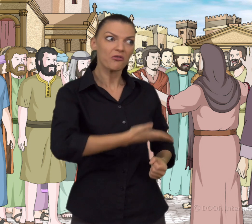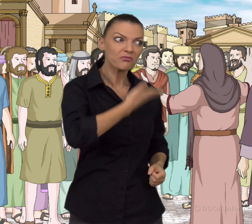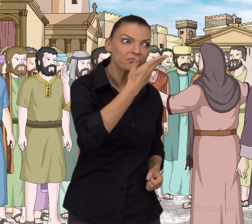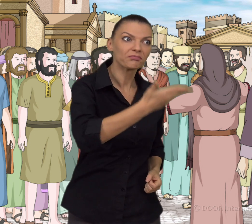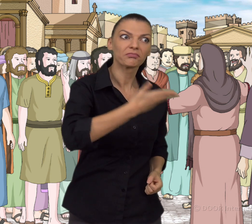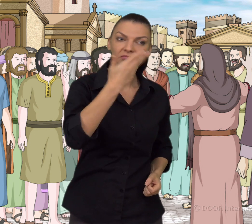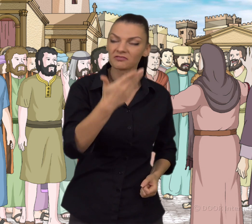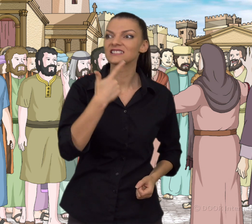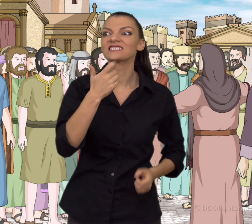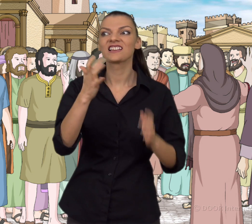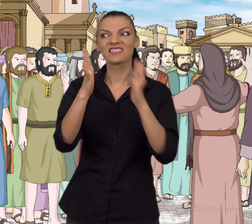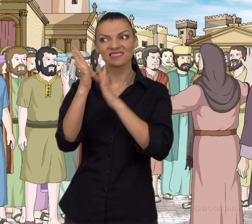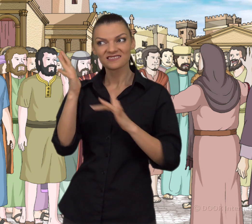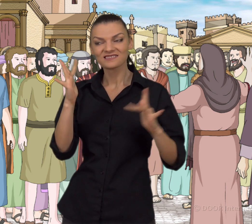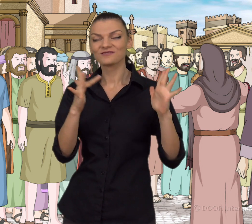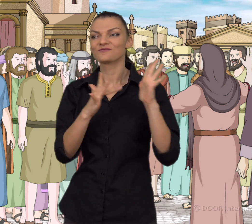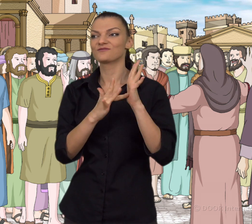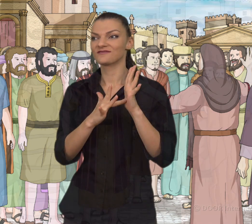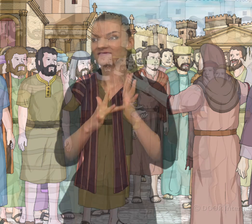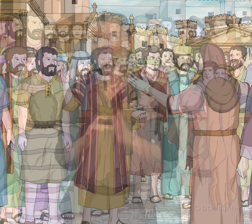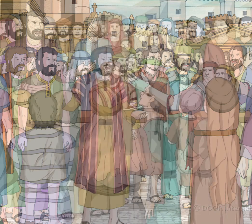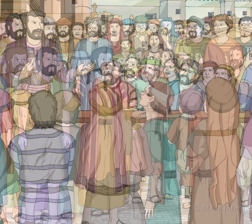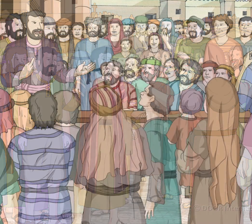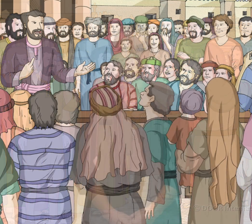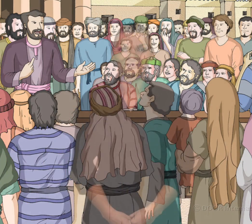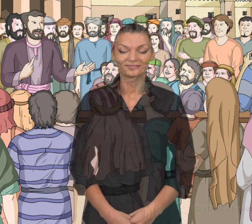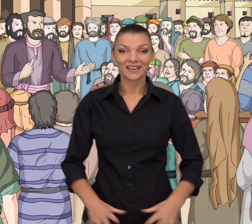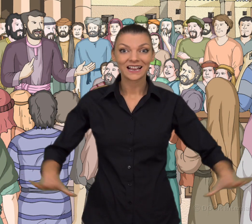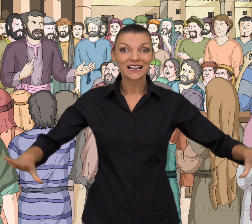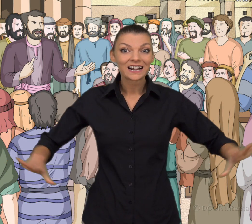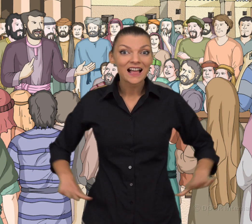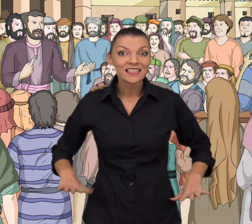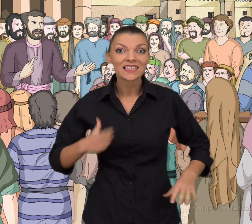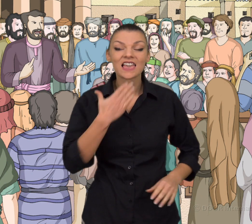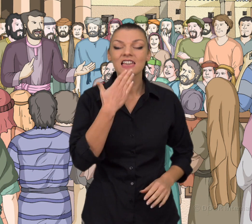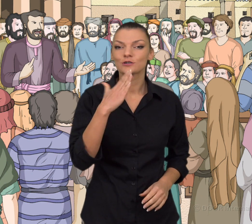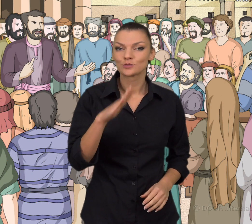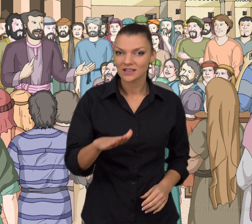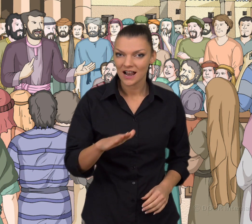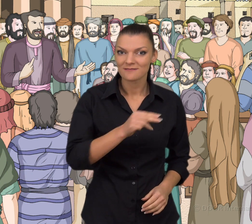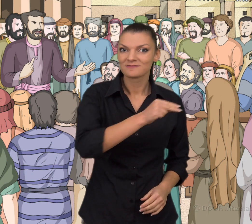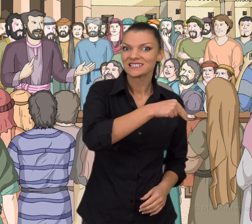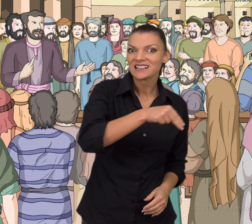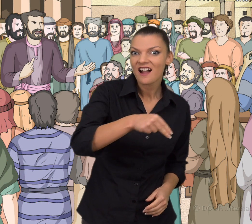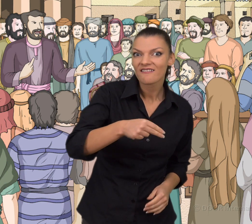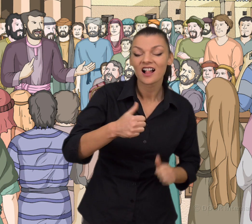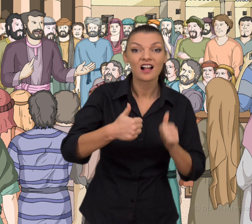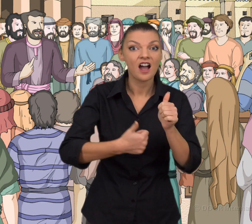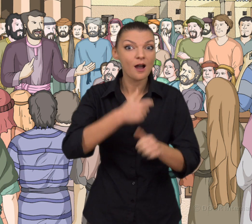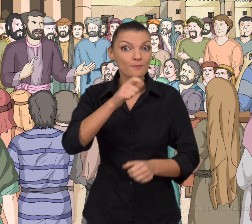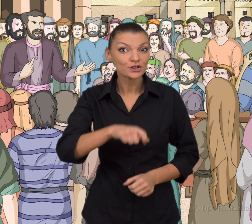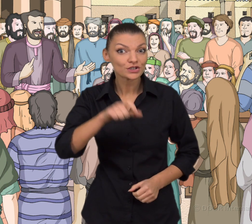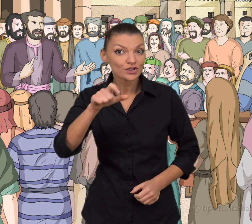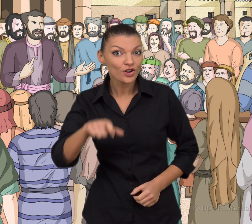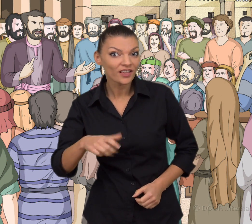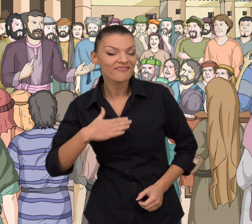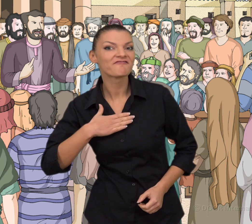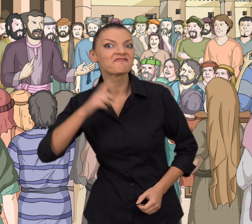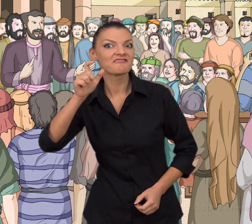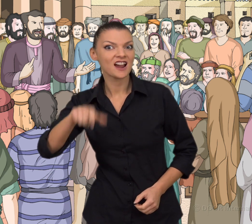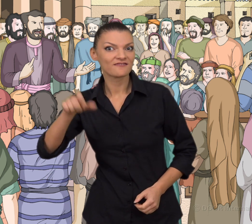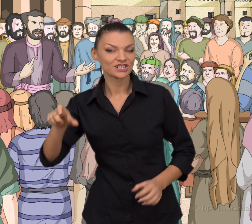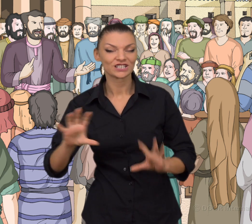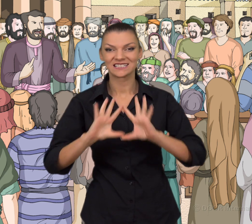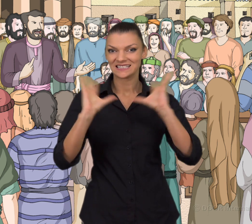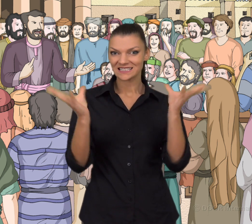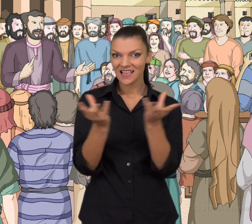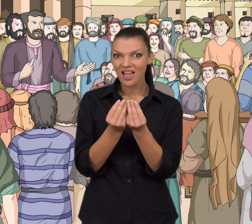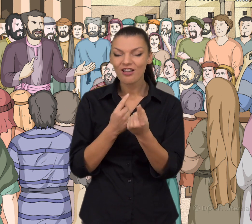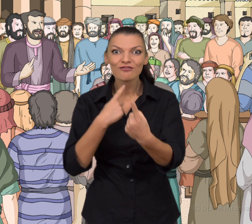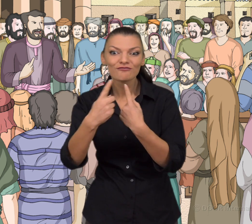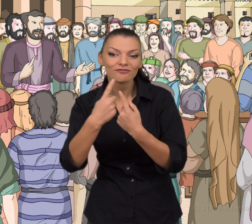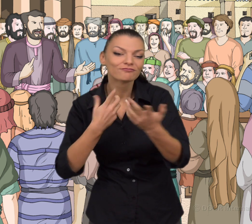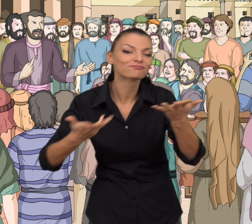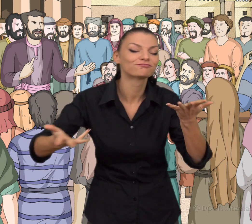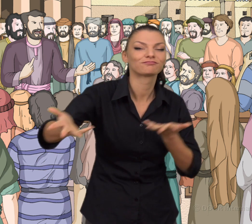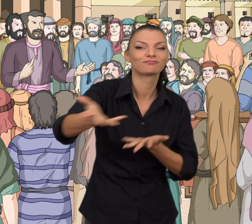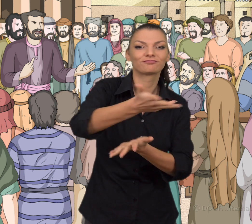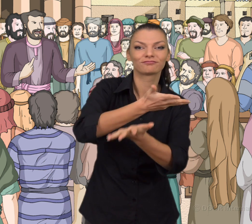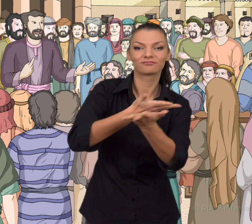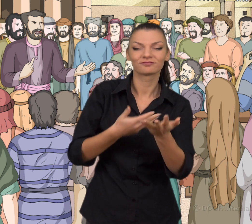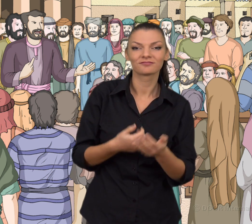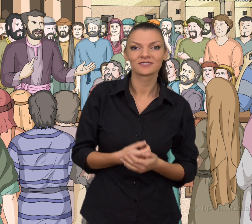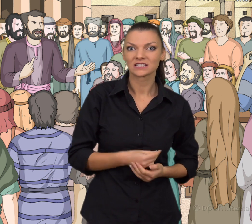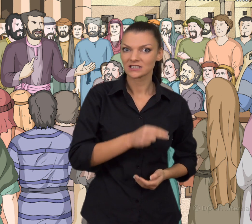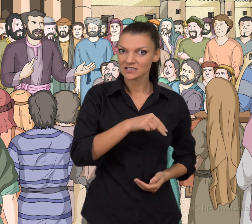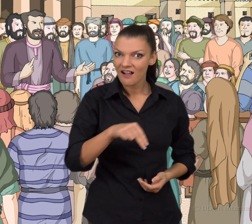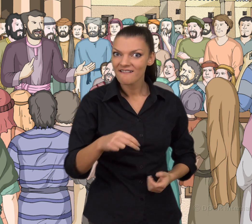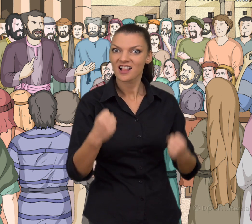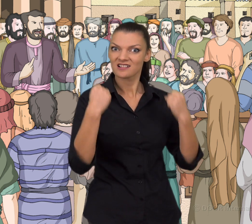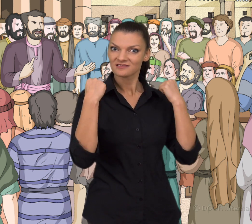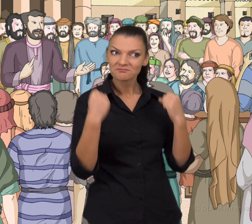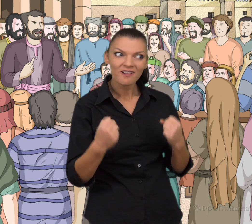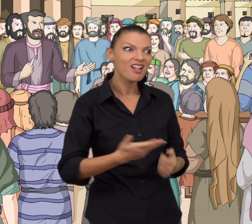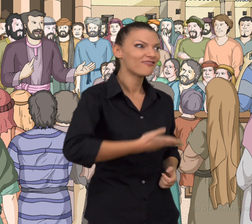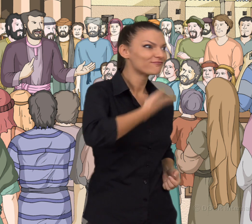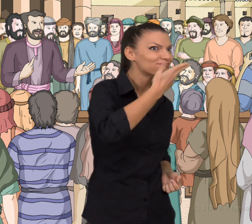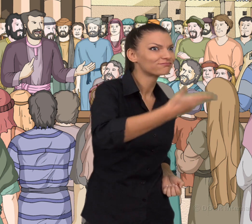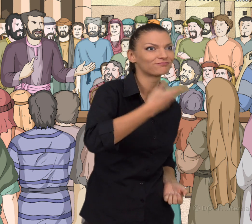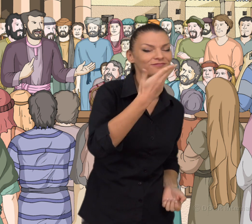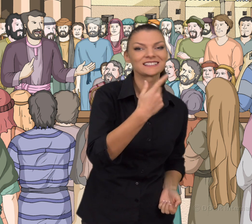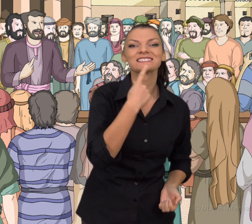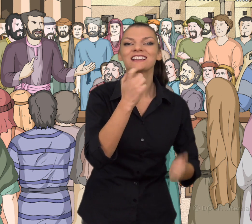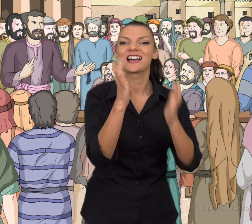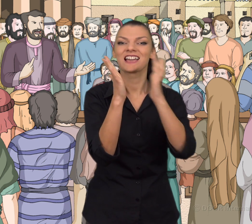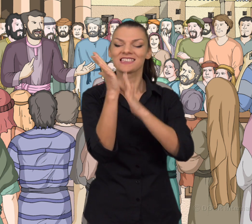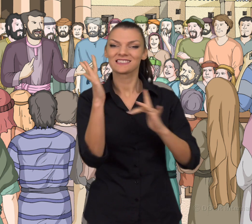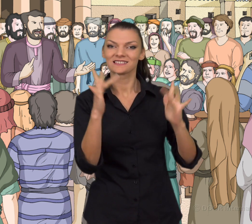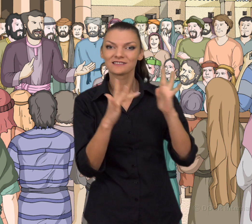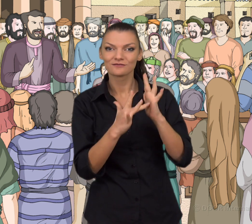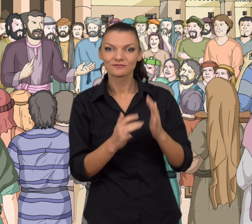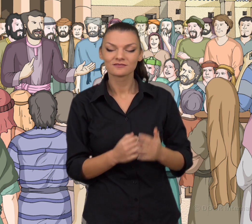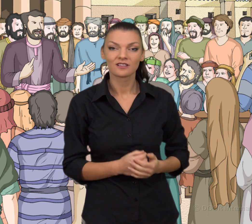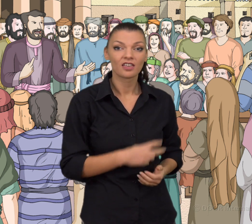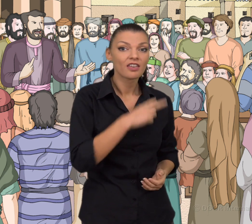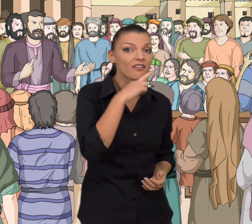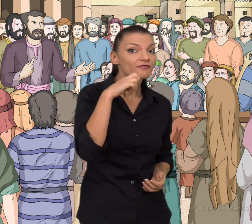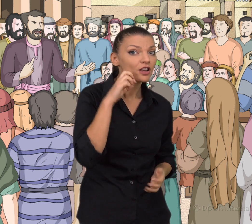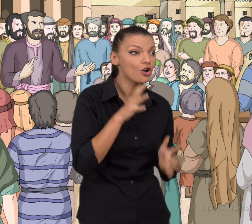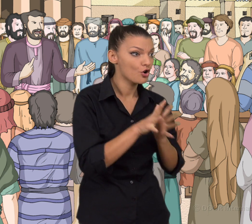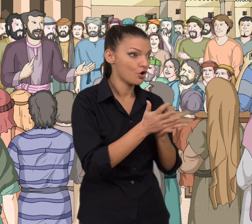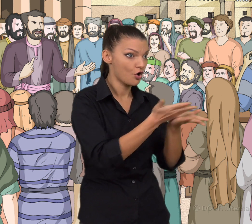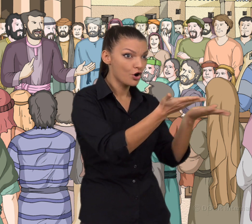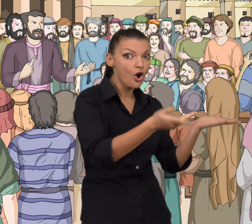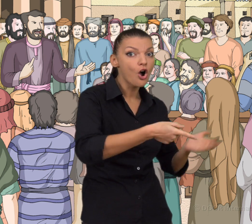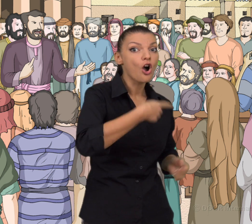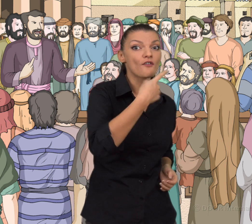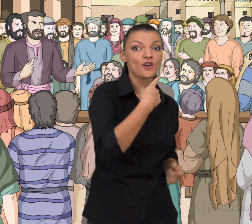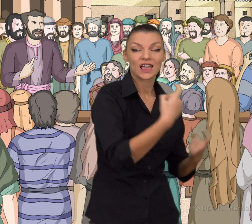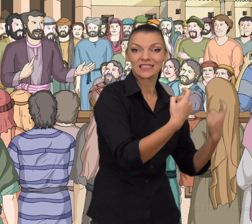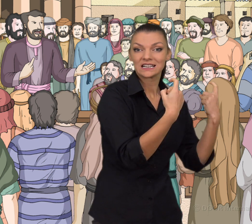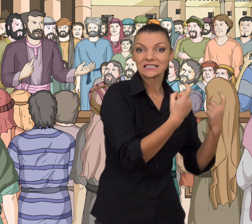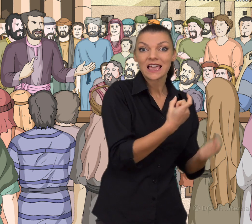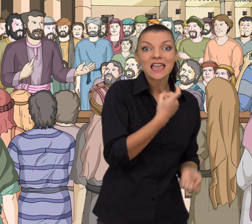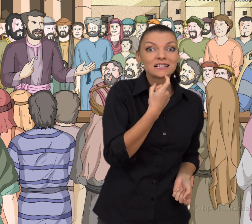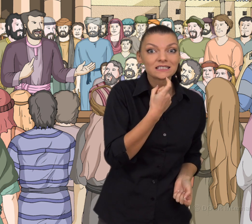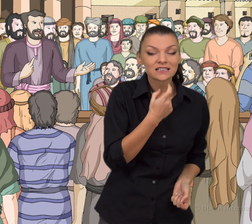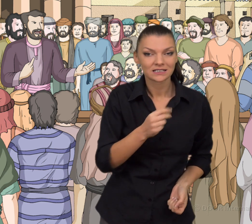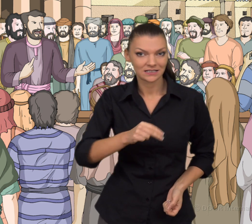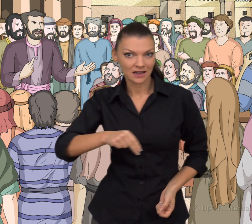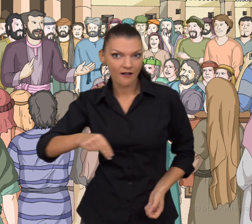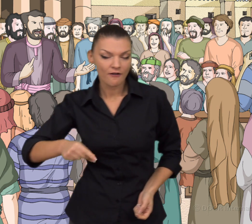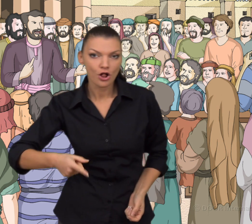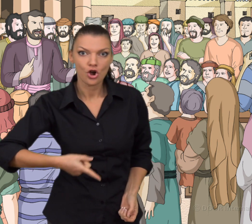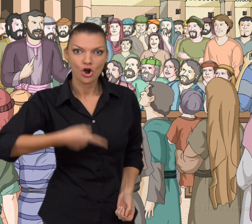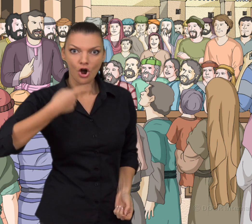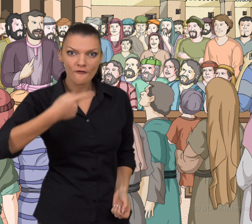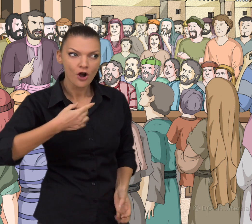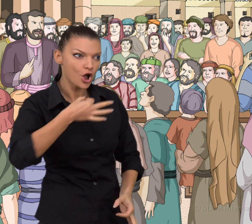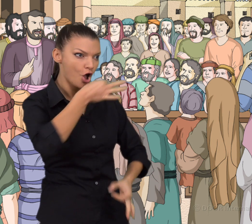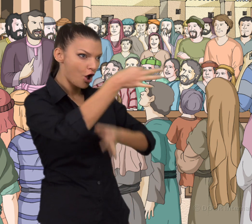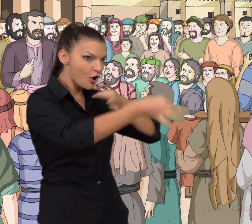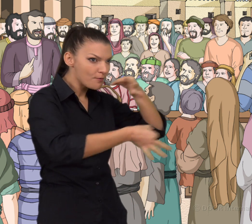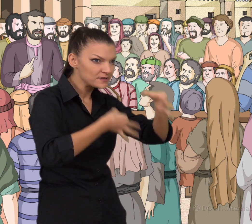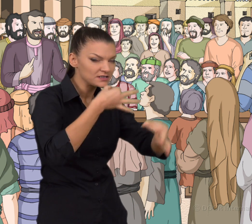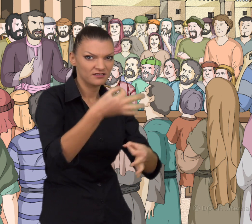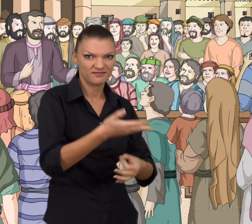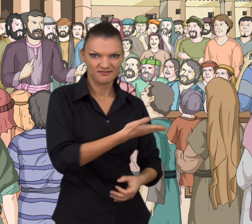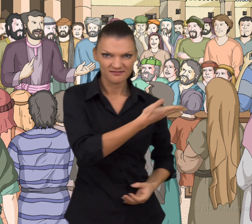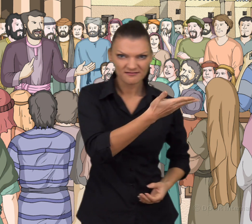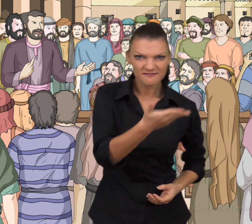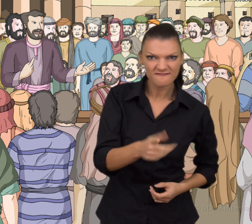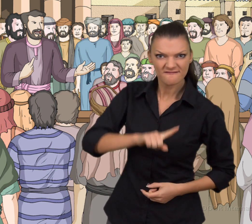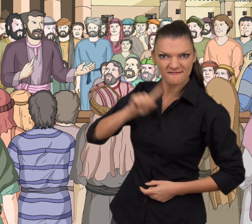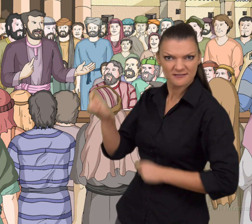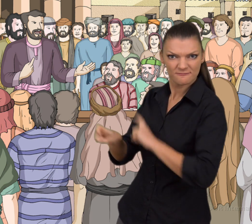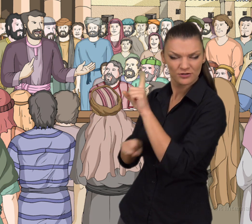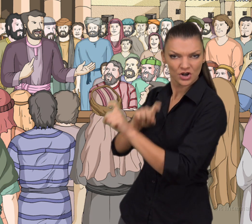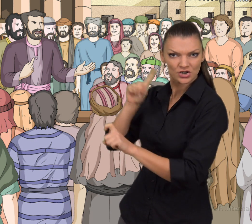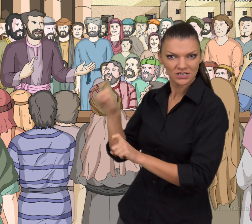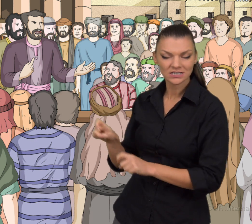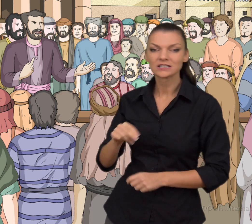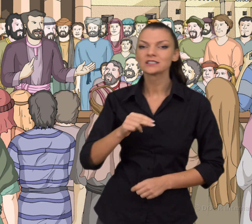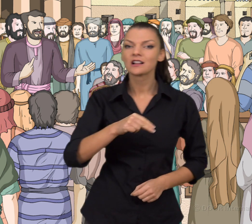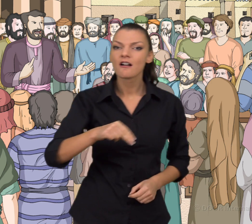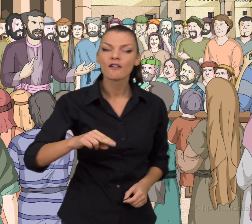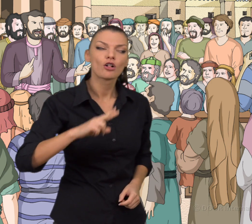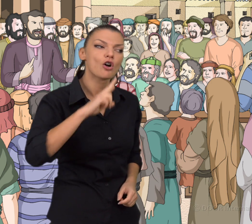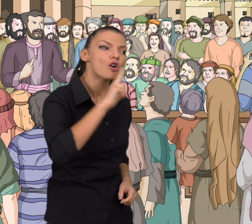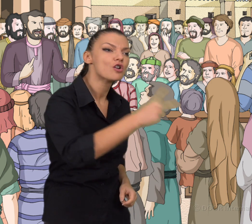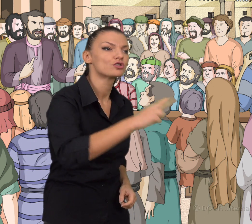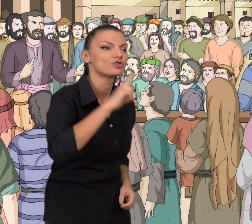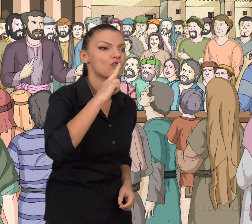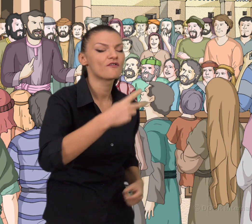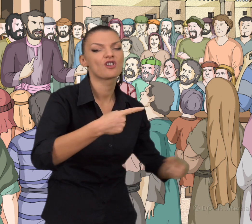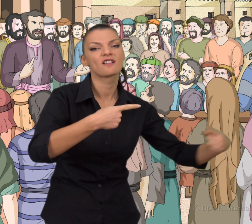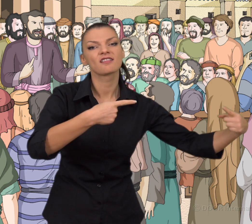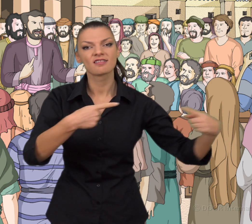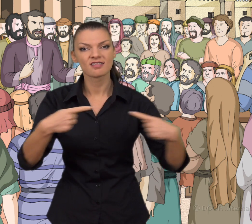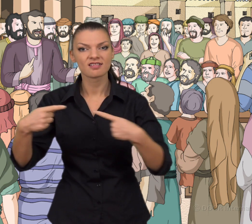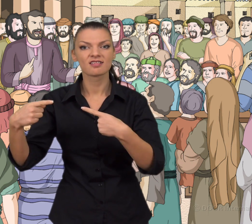So Saul stayed with them, moving about freely in Jerusalem and speaking boldly in the name of the Lord.